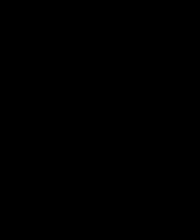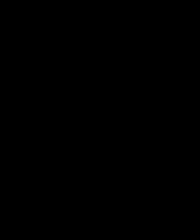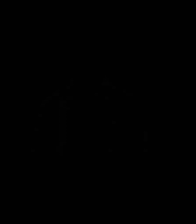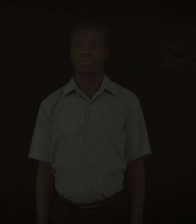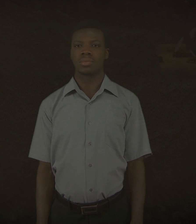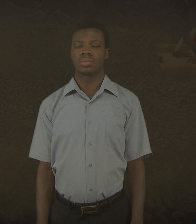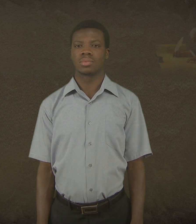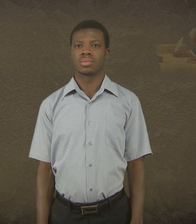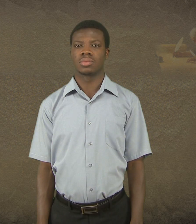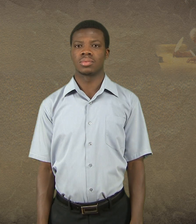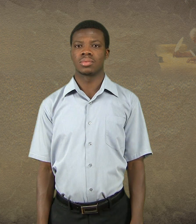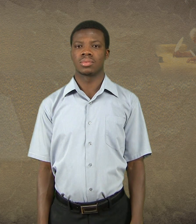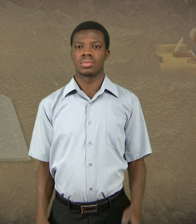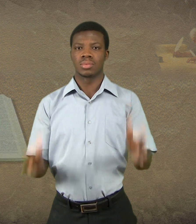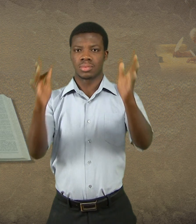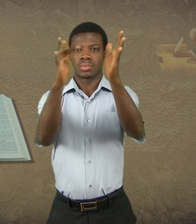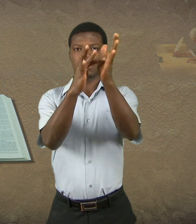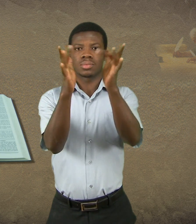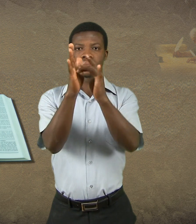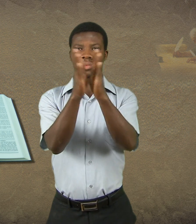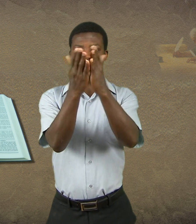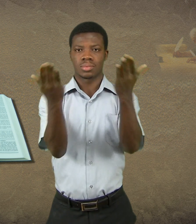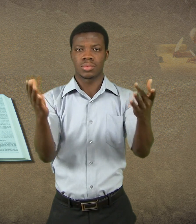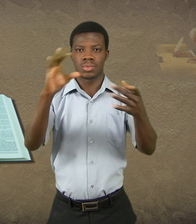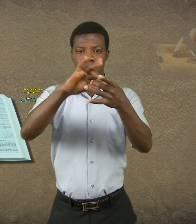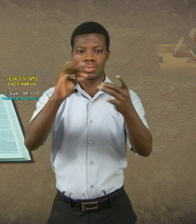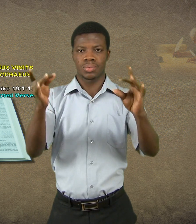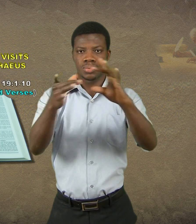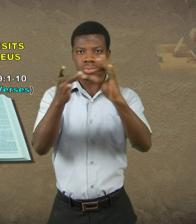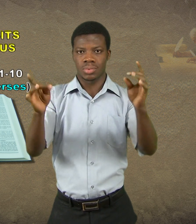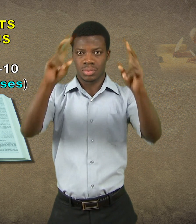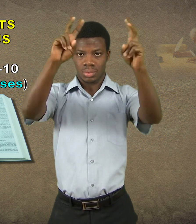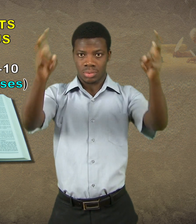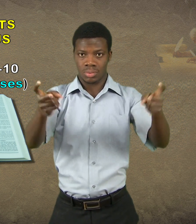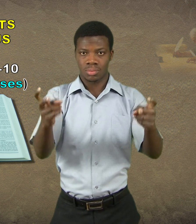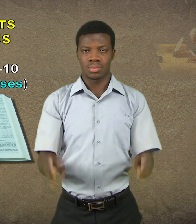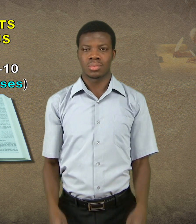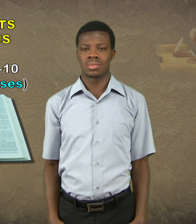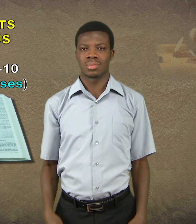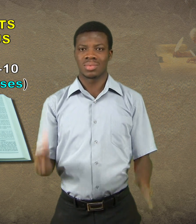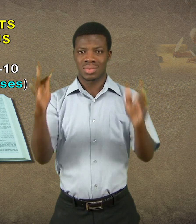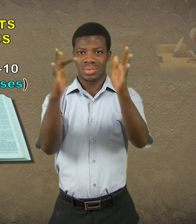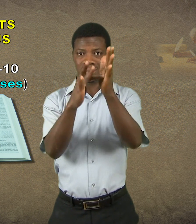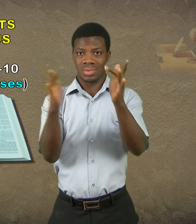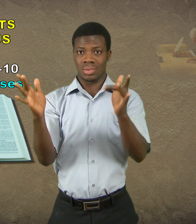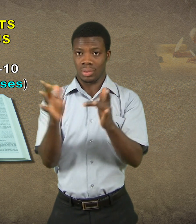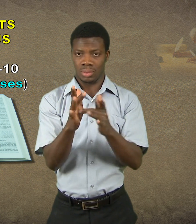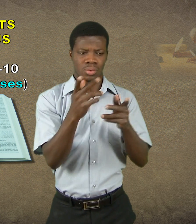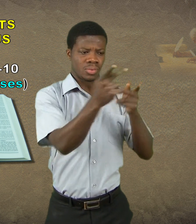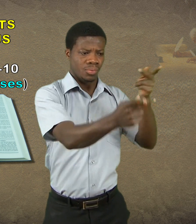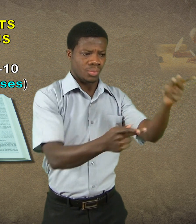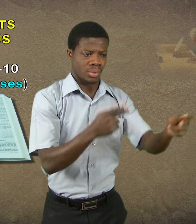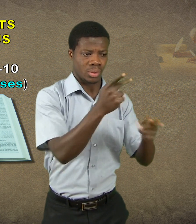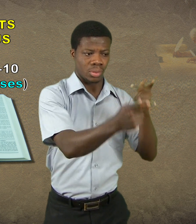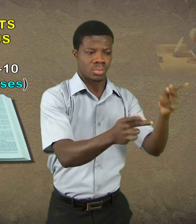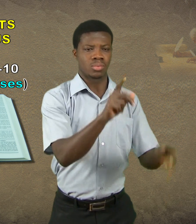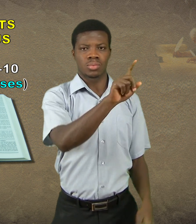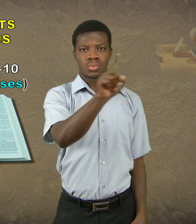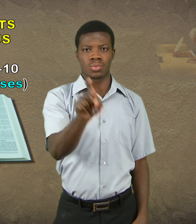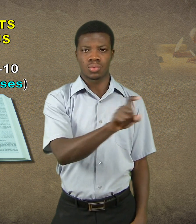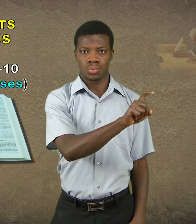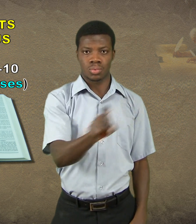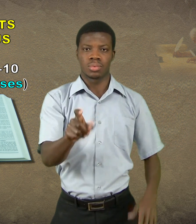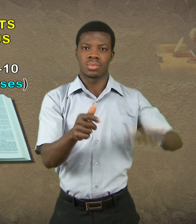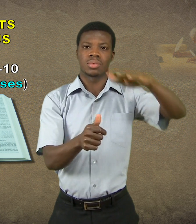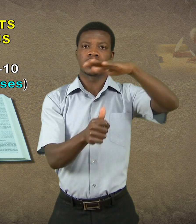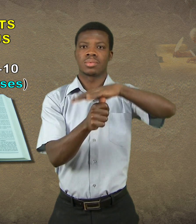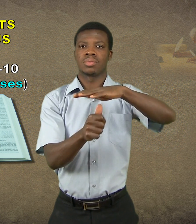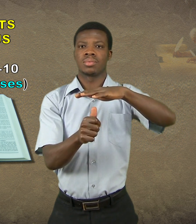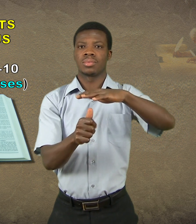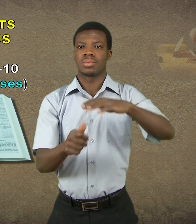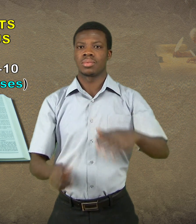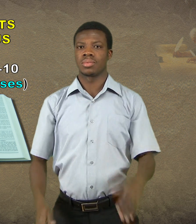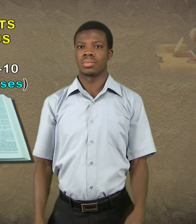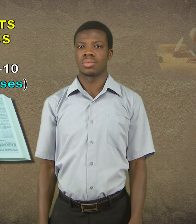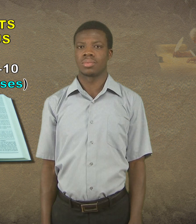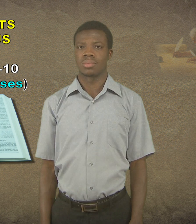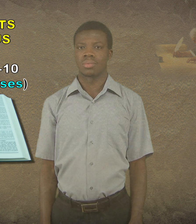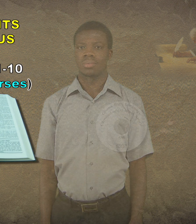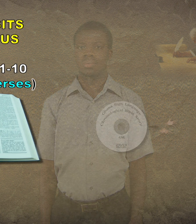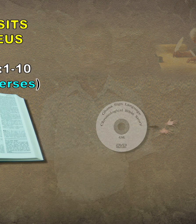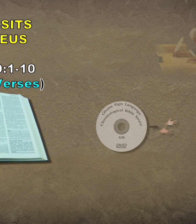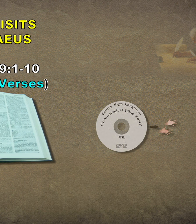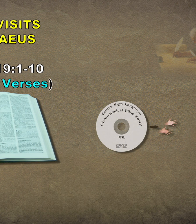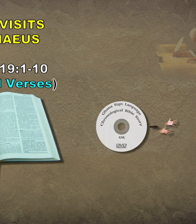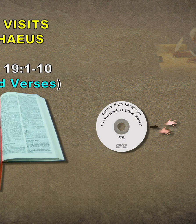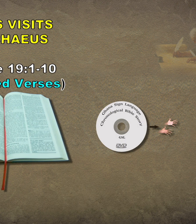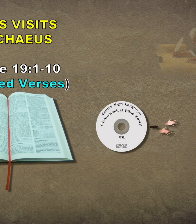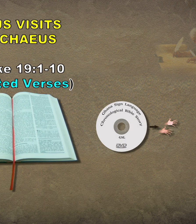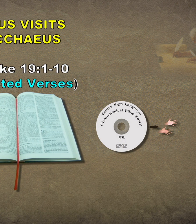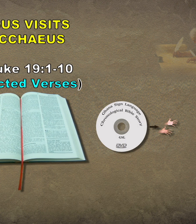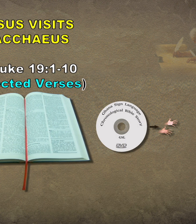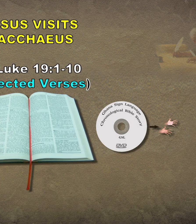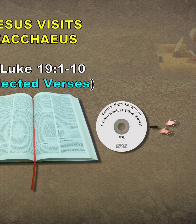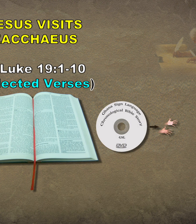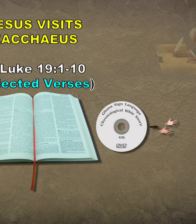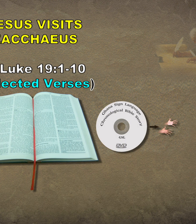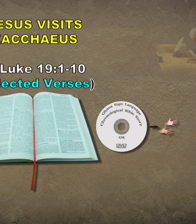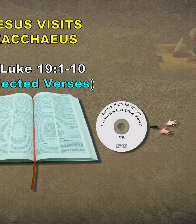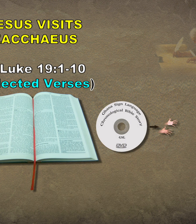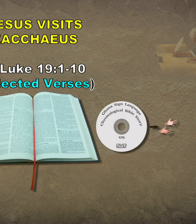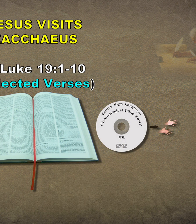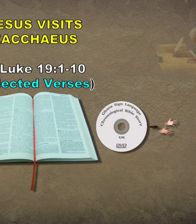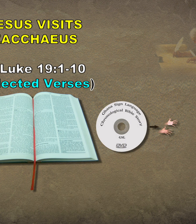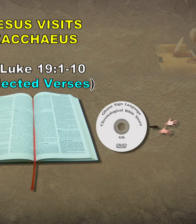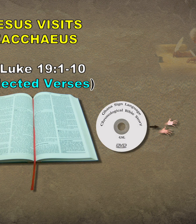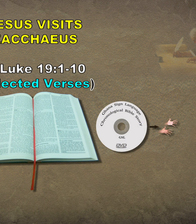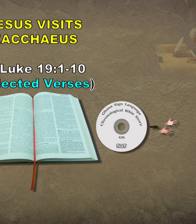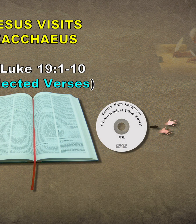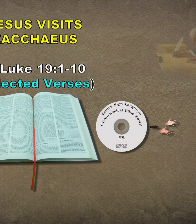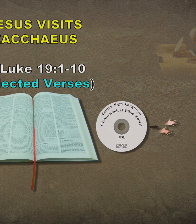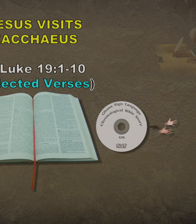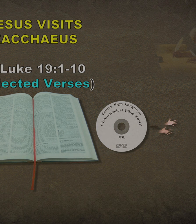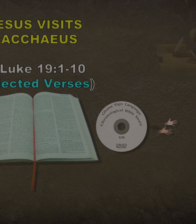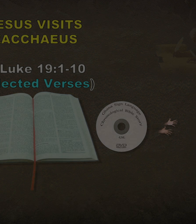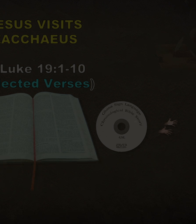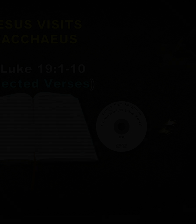Jesus visits Zacchaeus